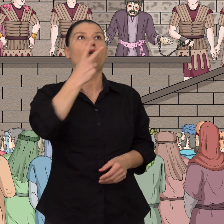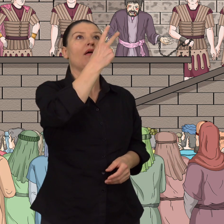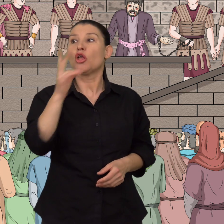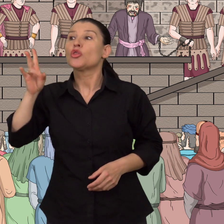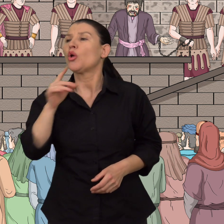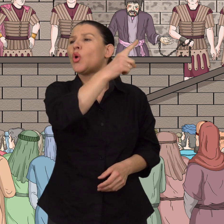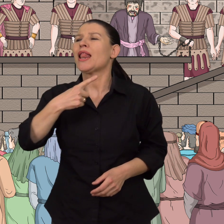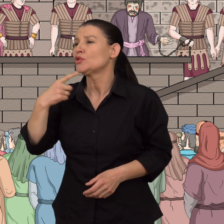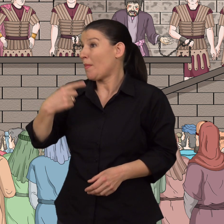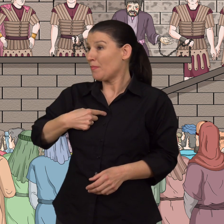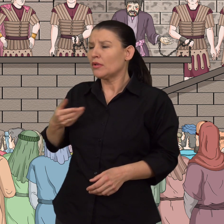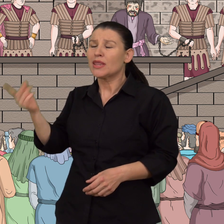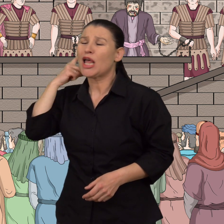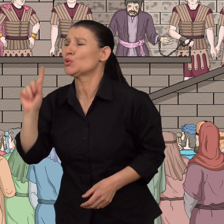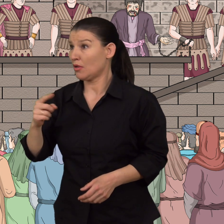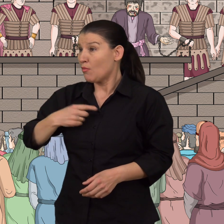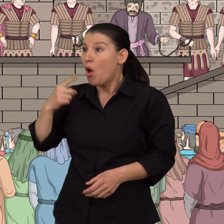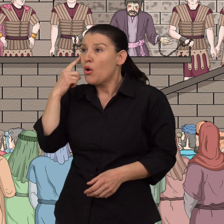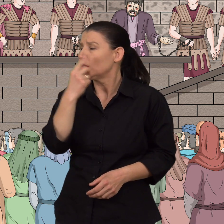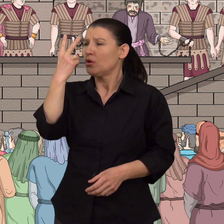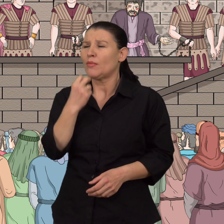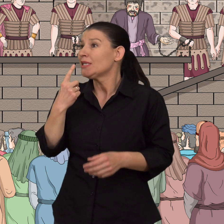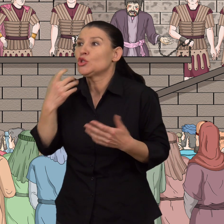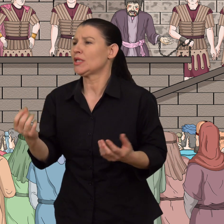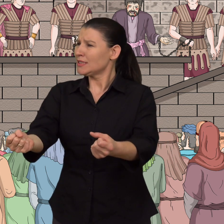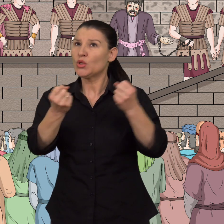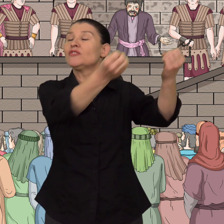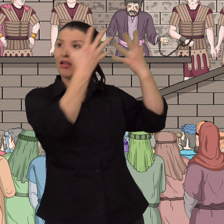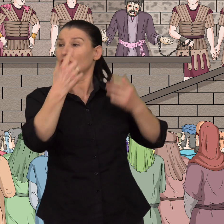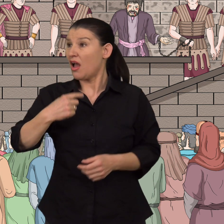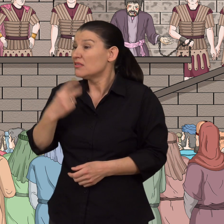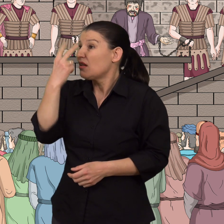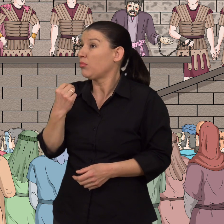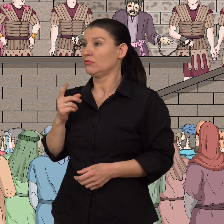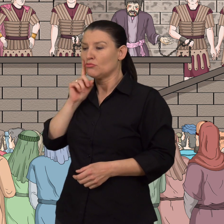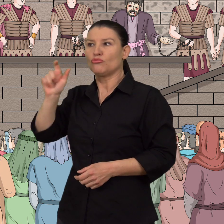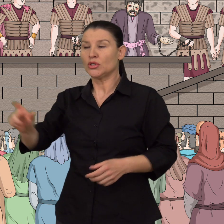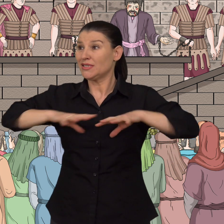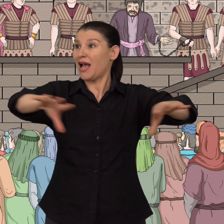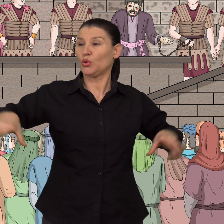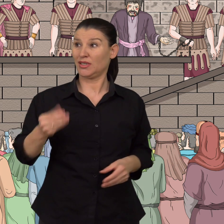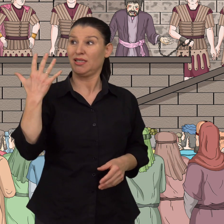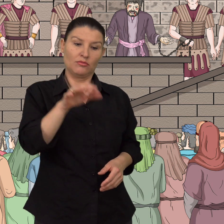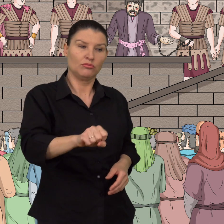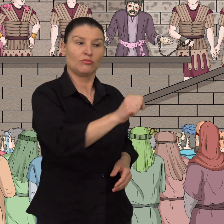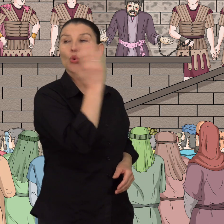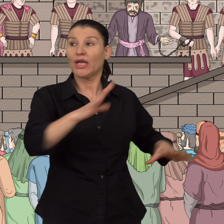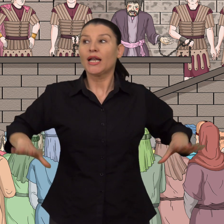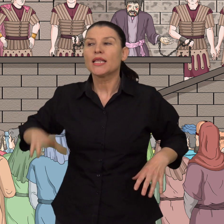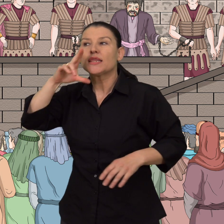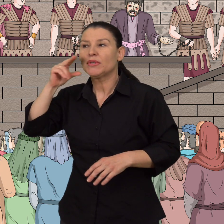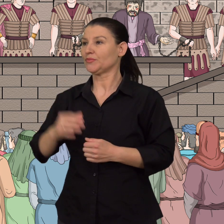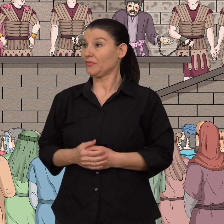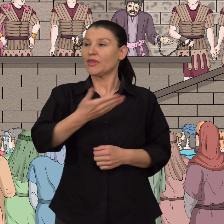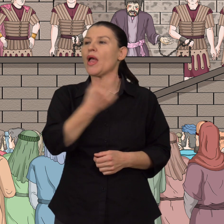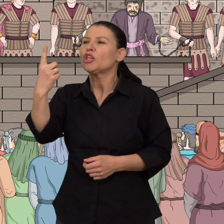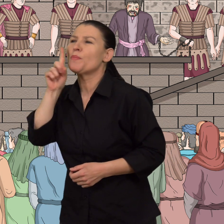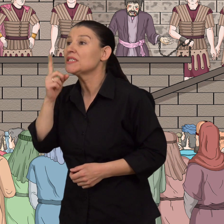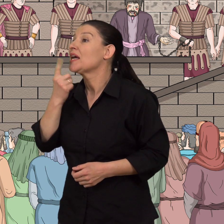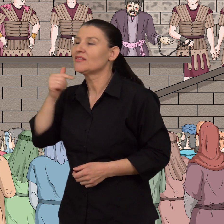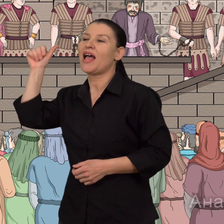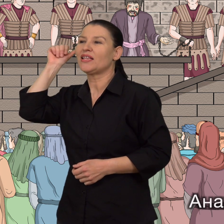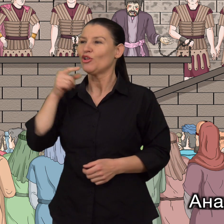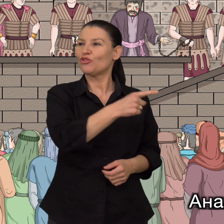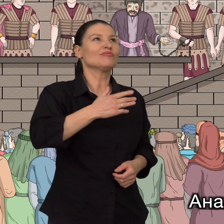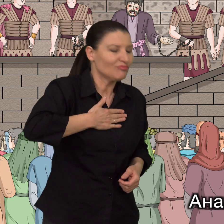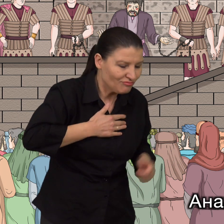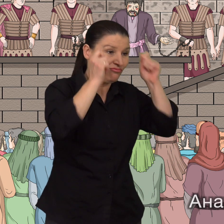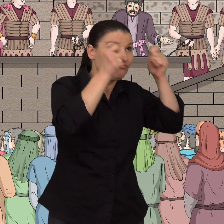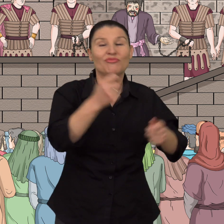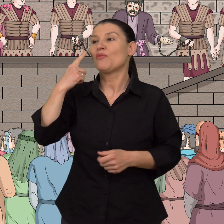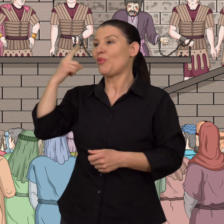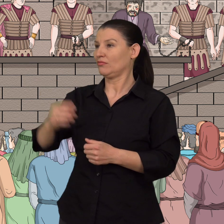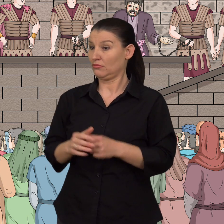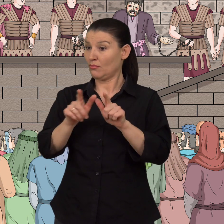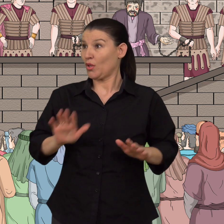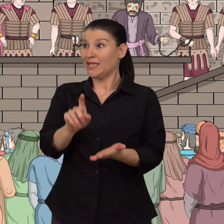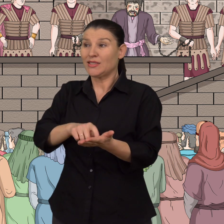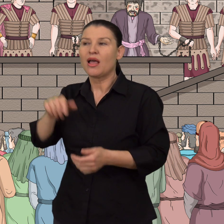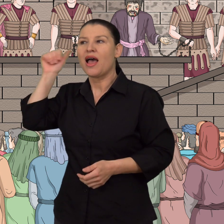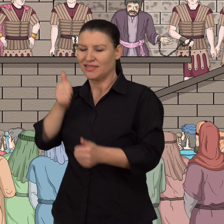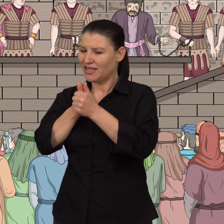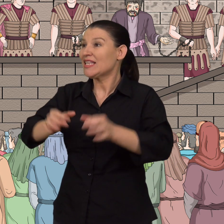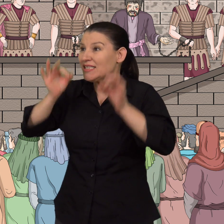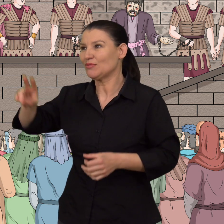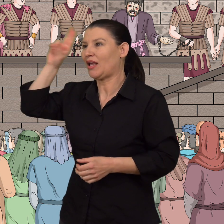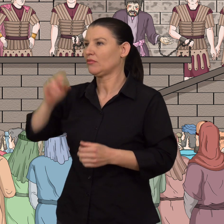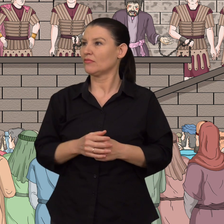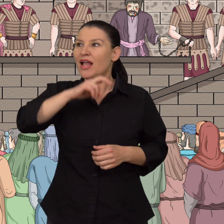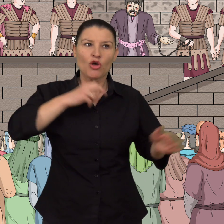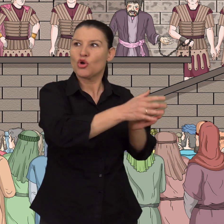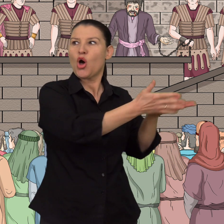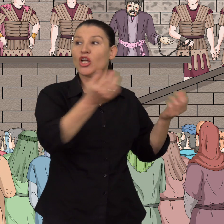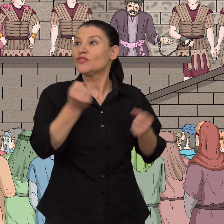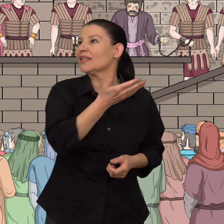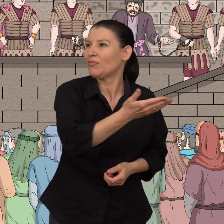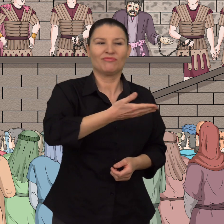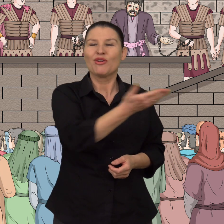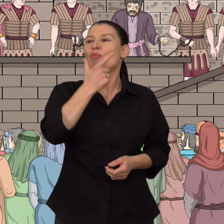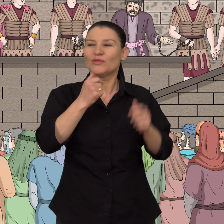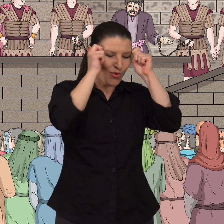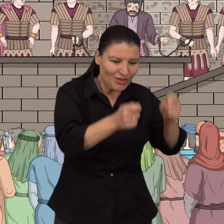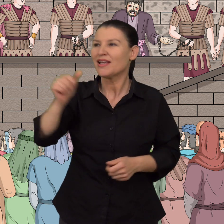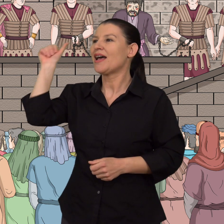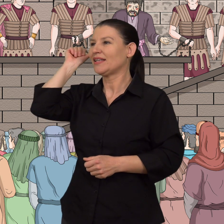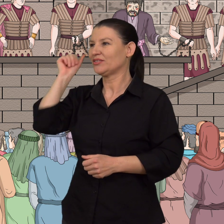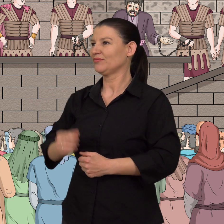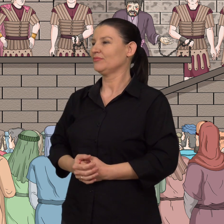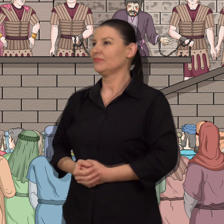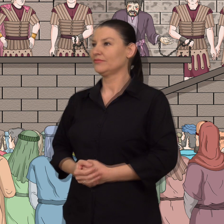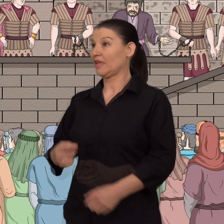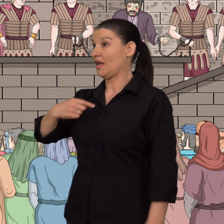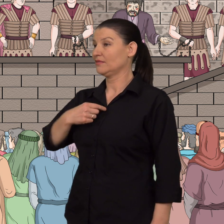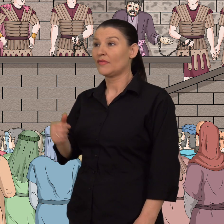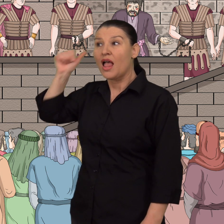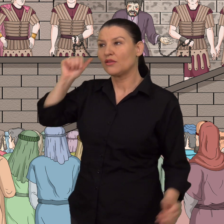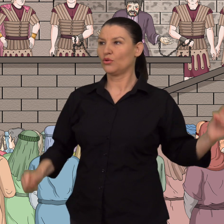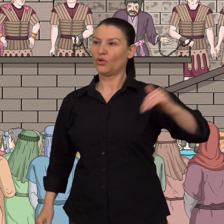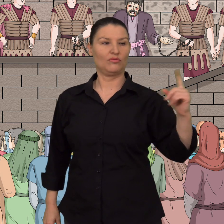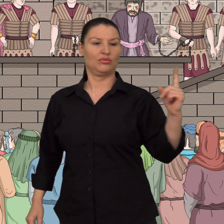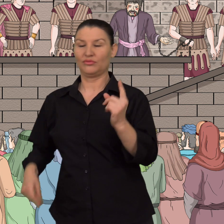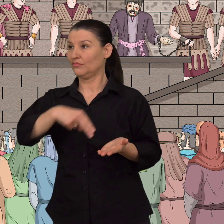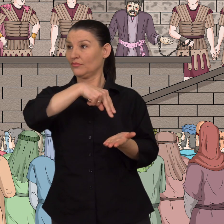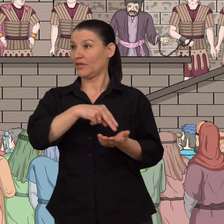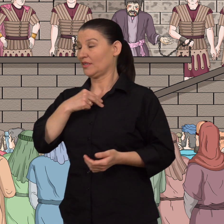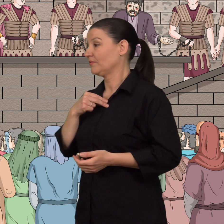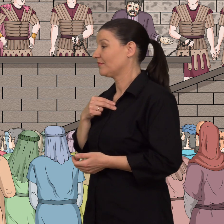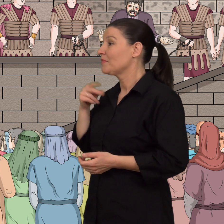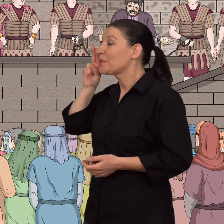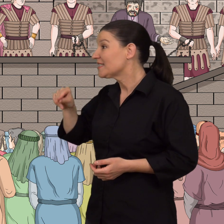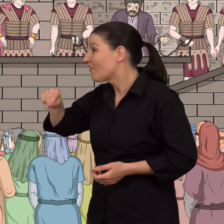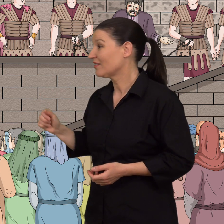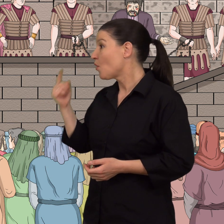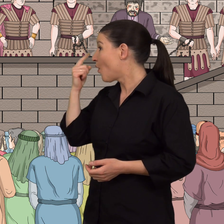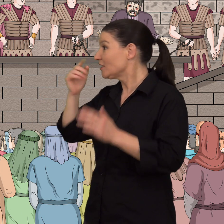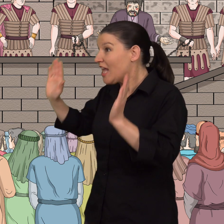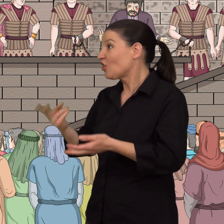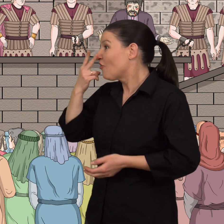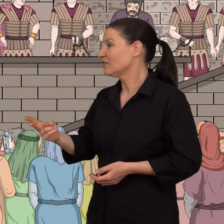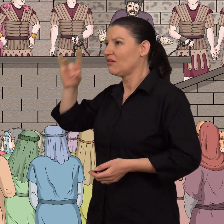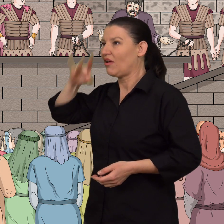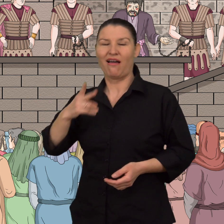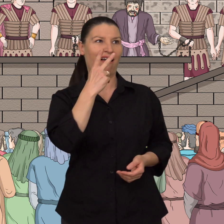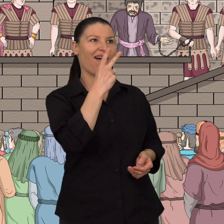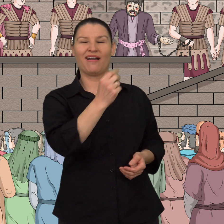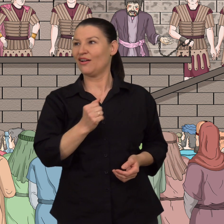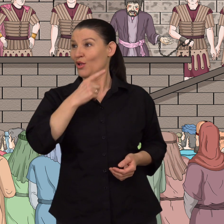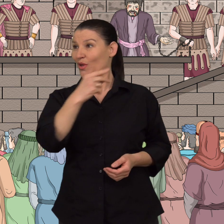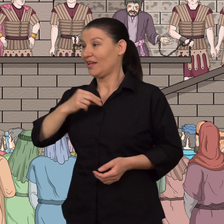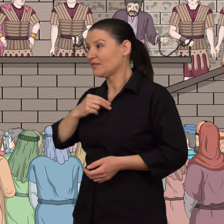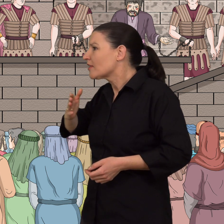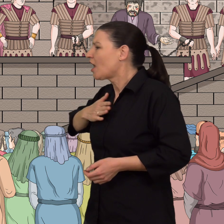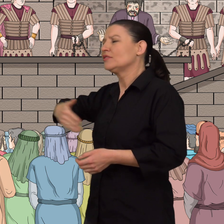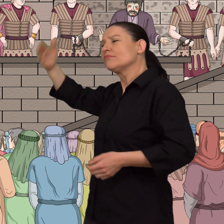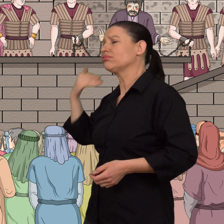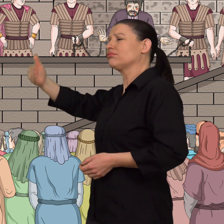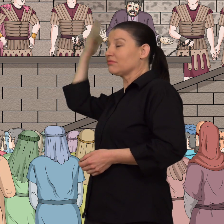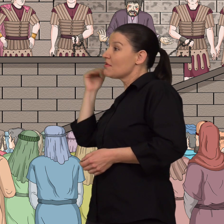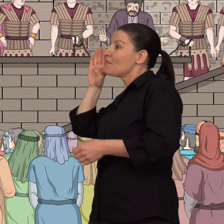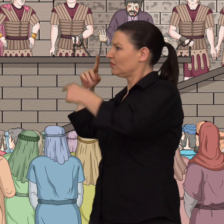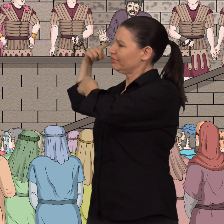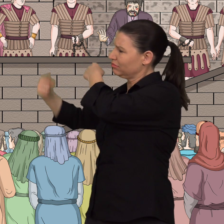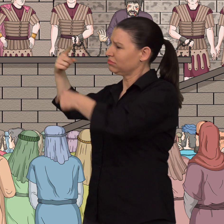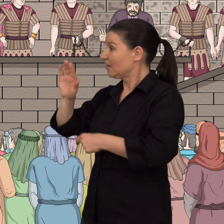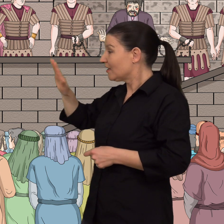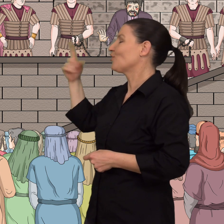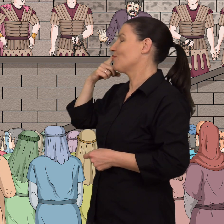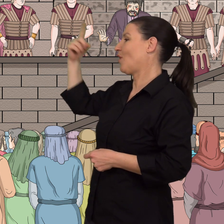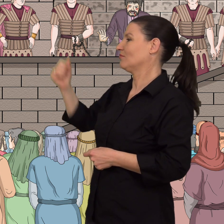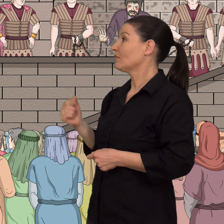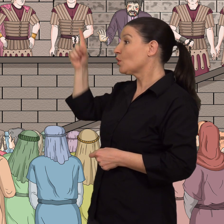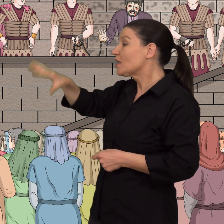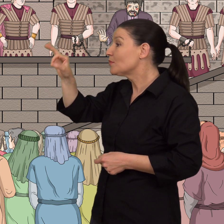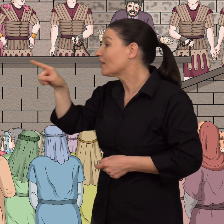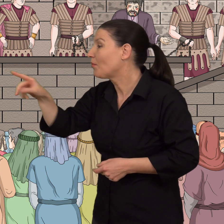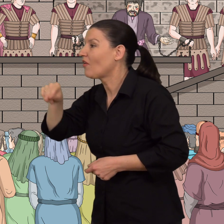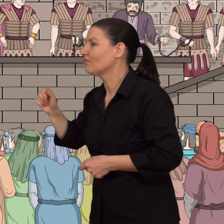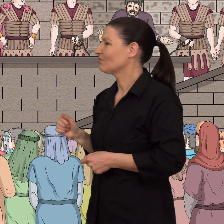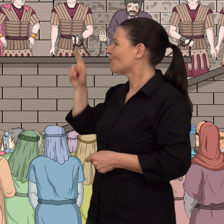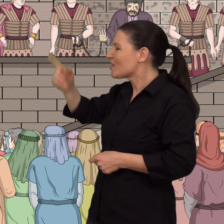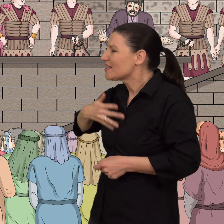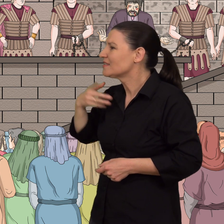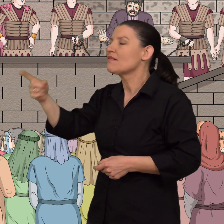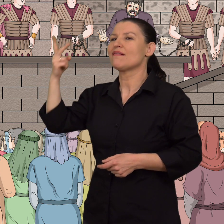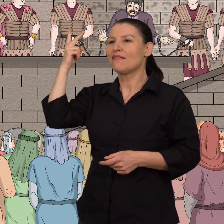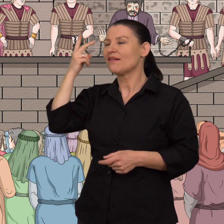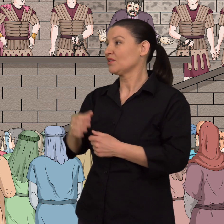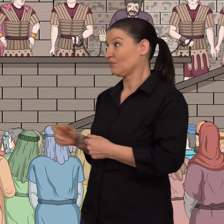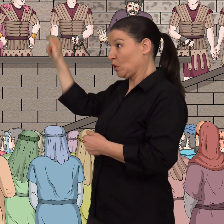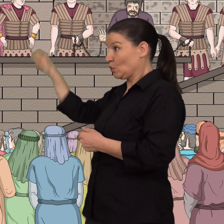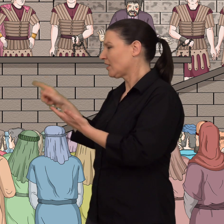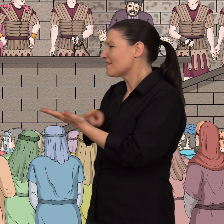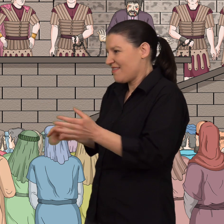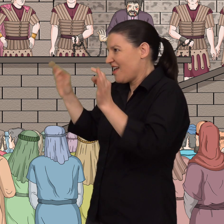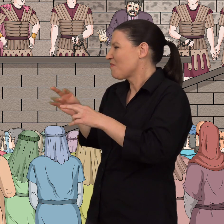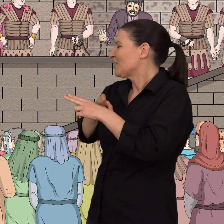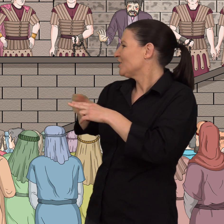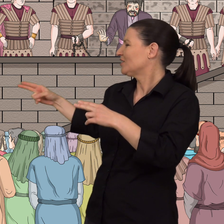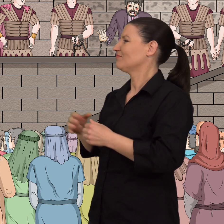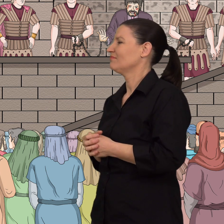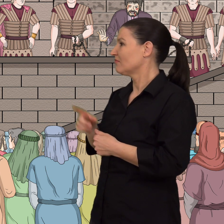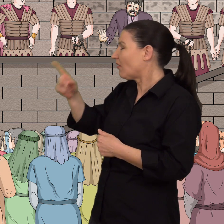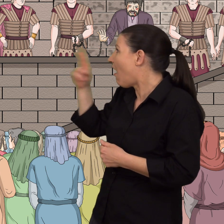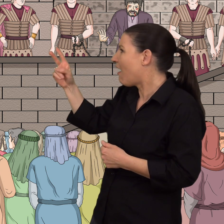‘There you will be told all that you have been appointed to do.’ Because the brilliance of the light had blinded me, my companions led me by the hand into Damascus. There a man named Ananias, a devout observer of the law who was highly regarded by all the Jews living there, came and stood beside me. ‘Brother Saul,’ he said, ‘receive your sight.’ And at that moment I could see him.